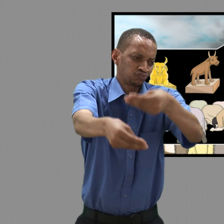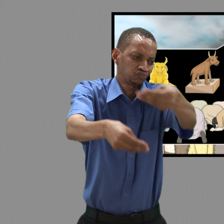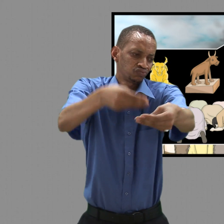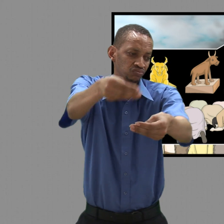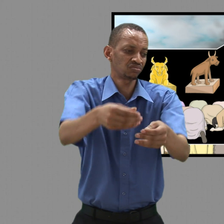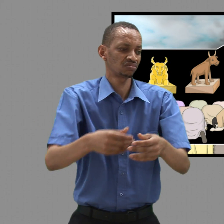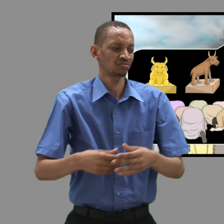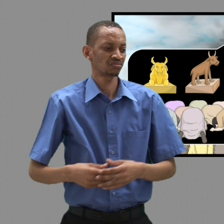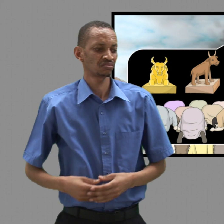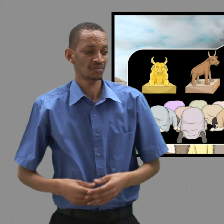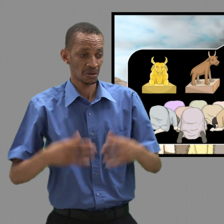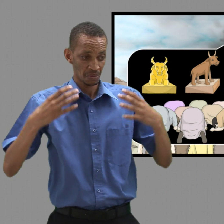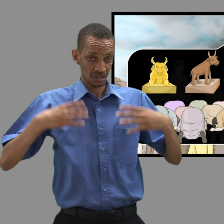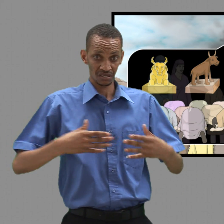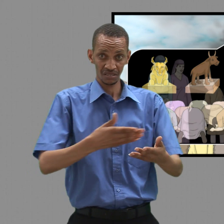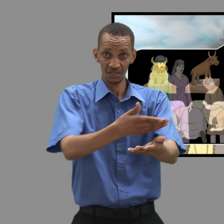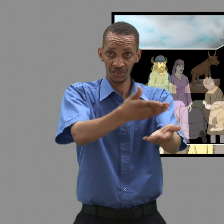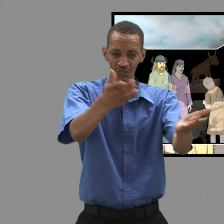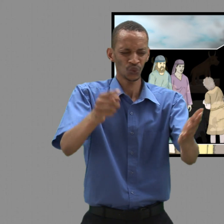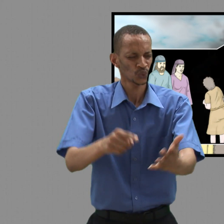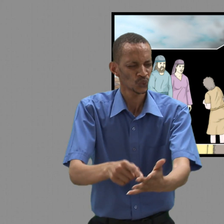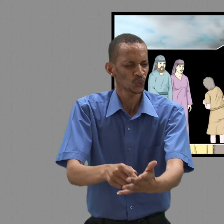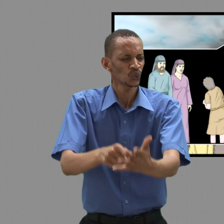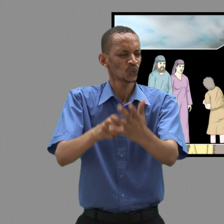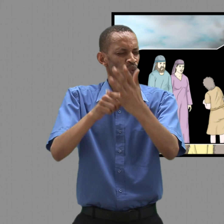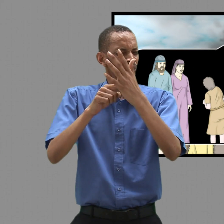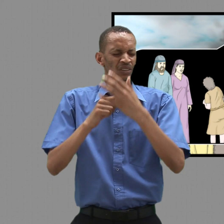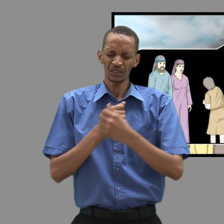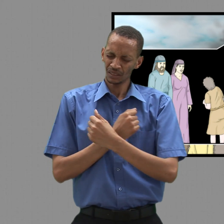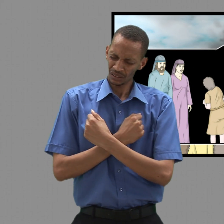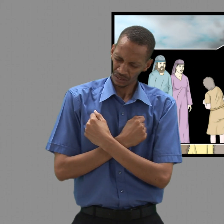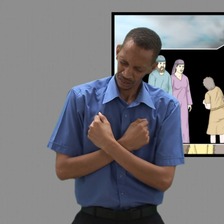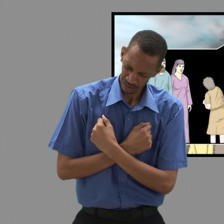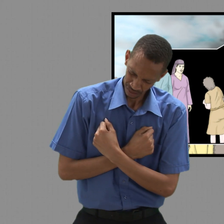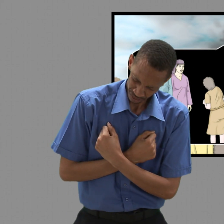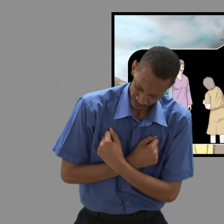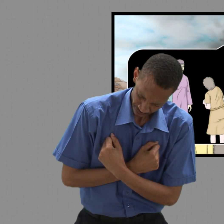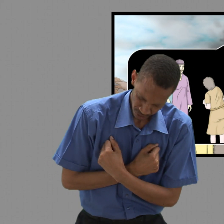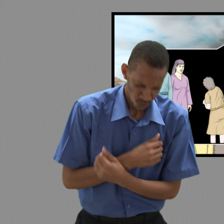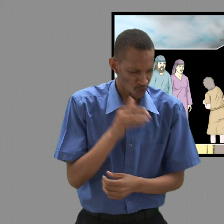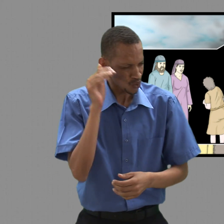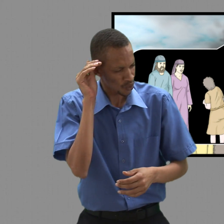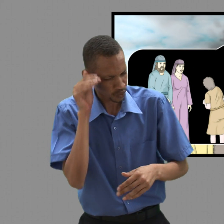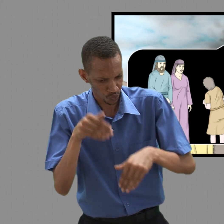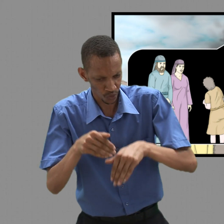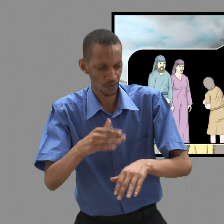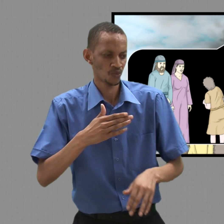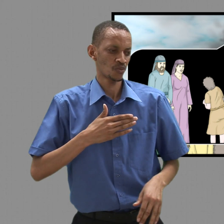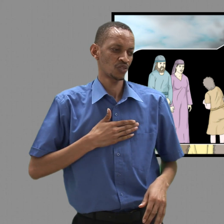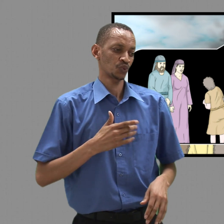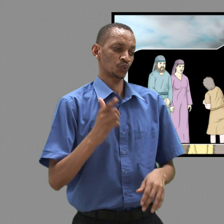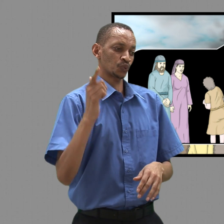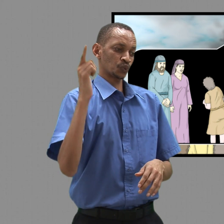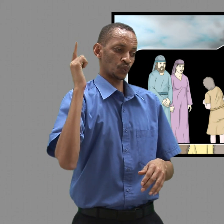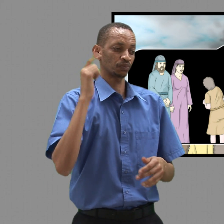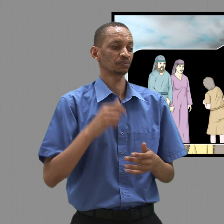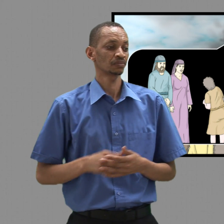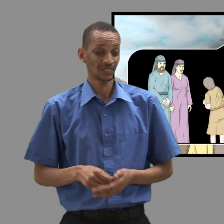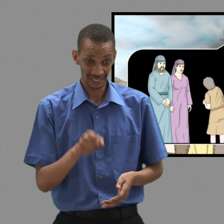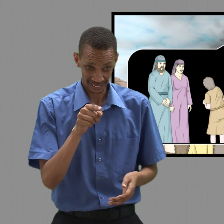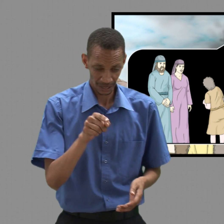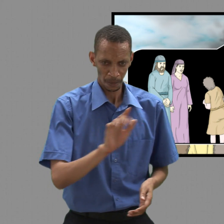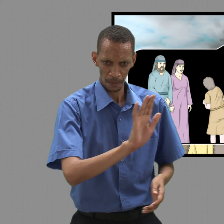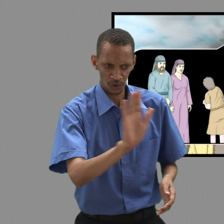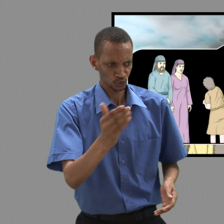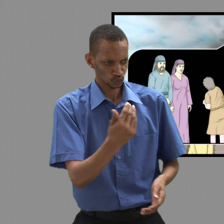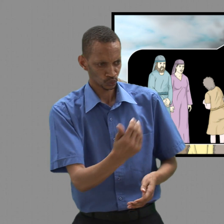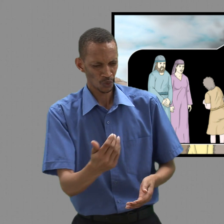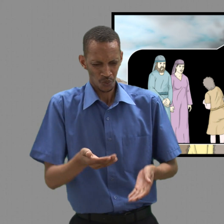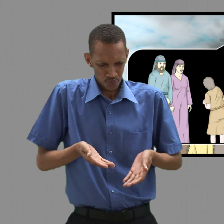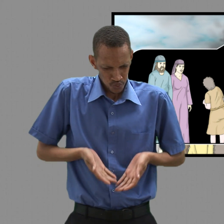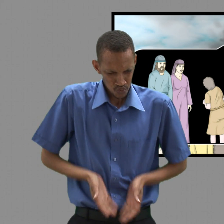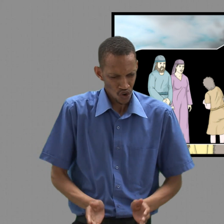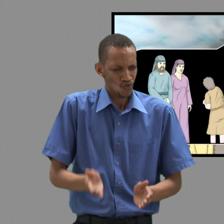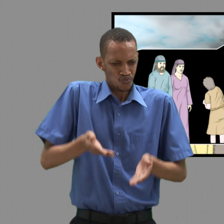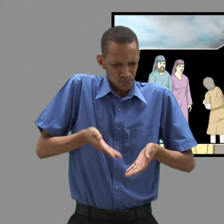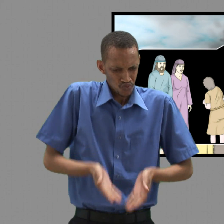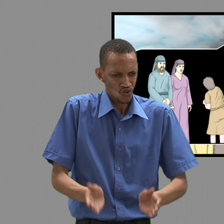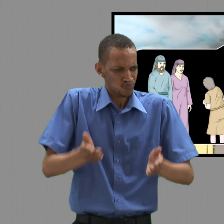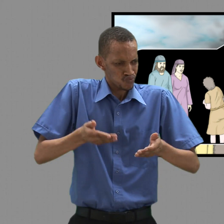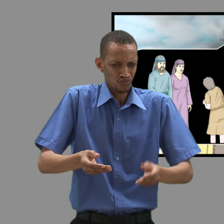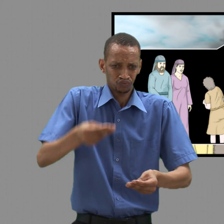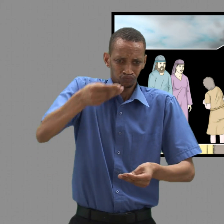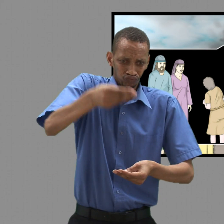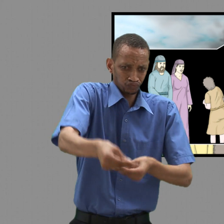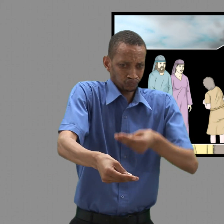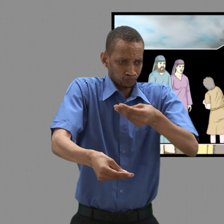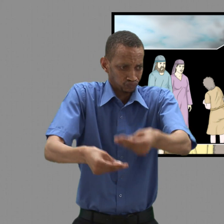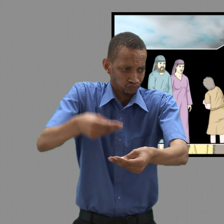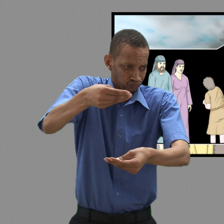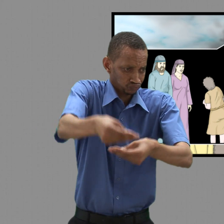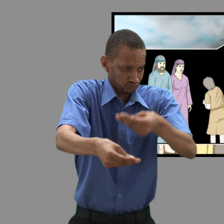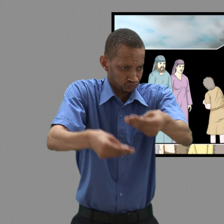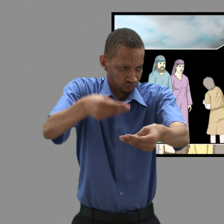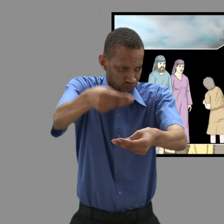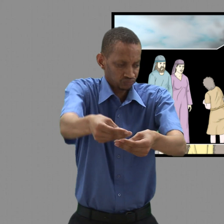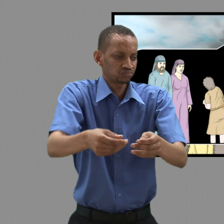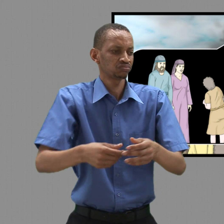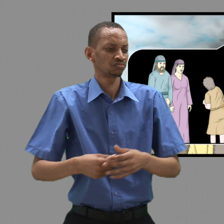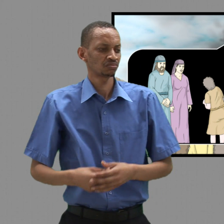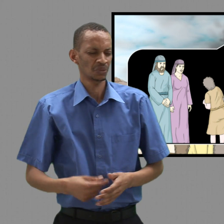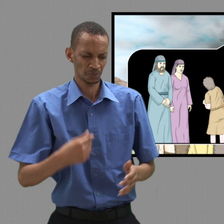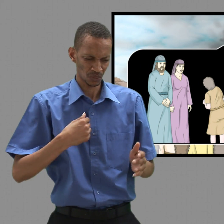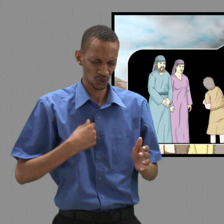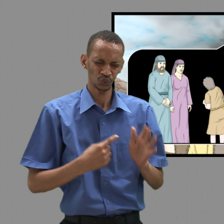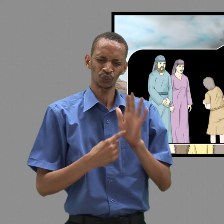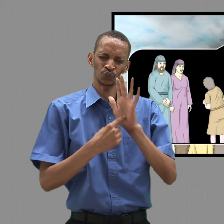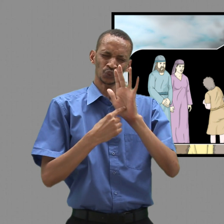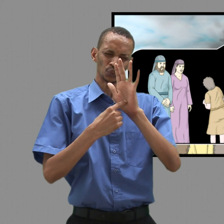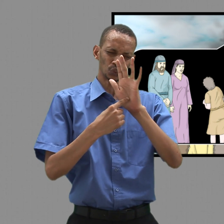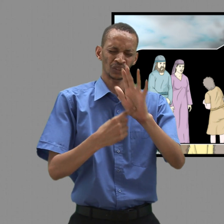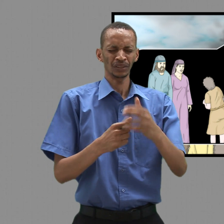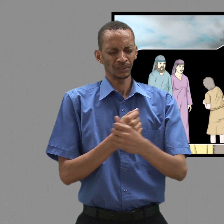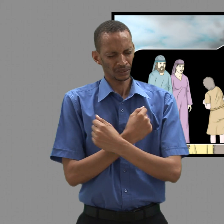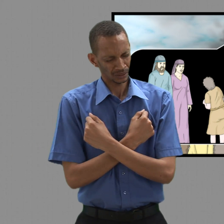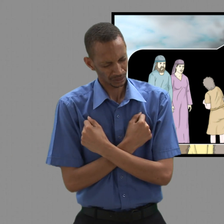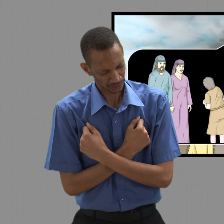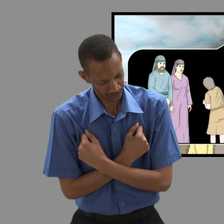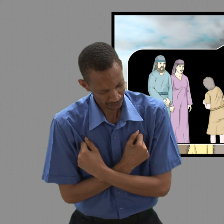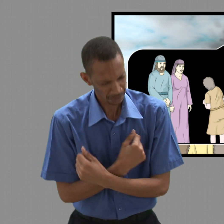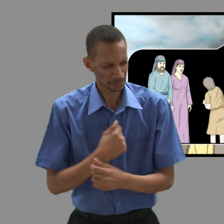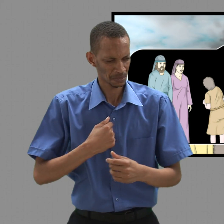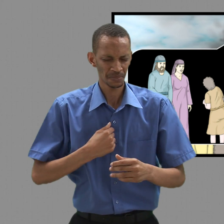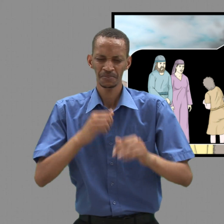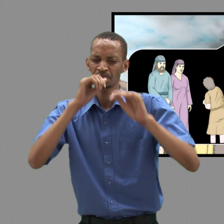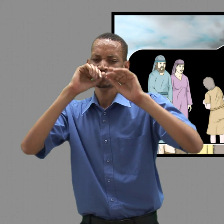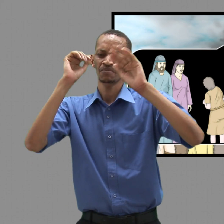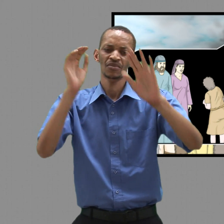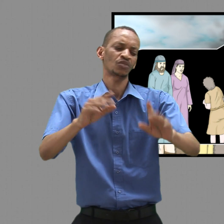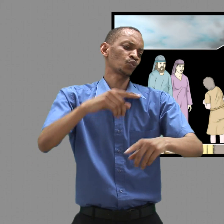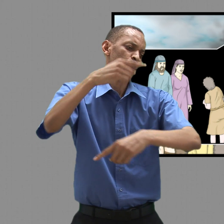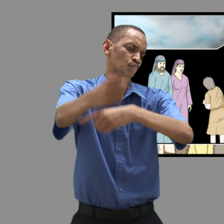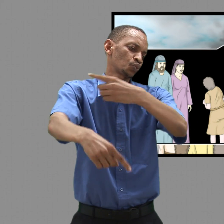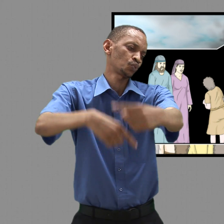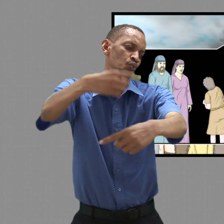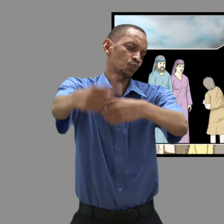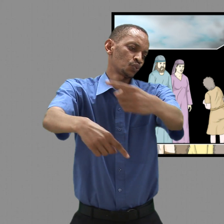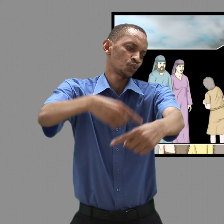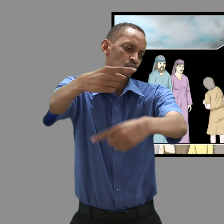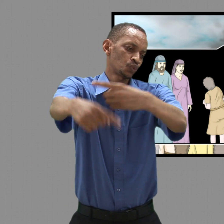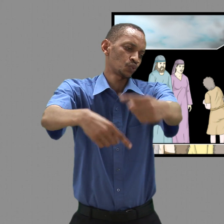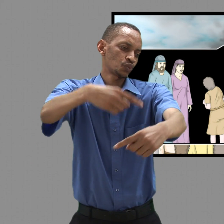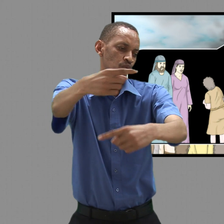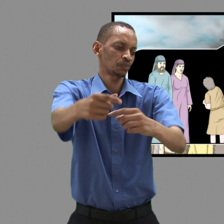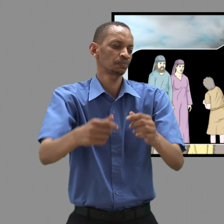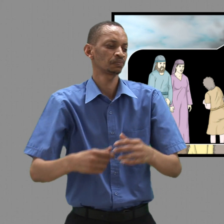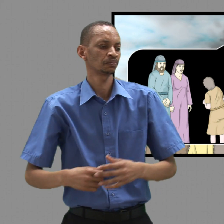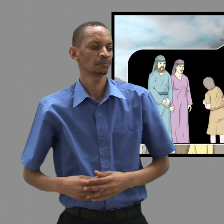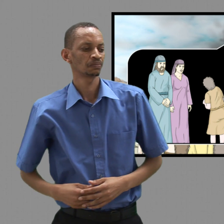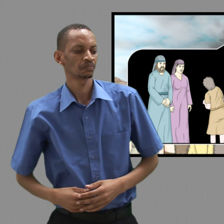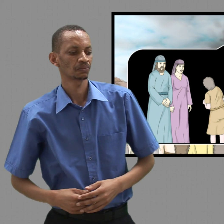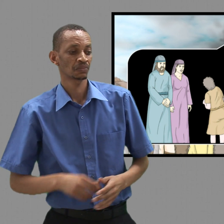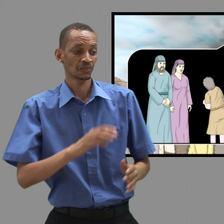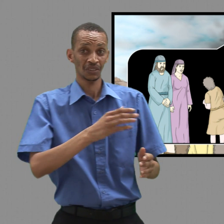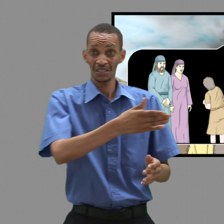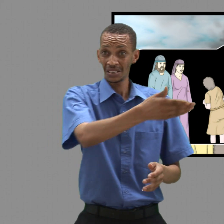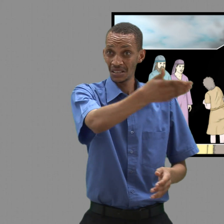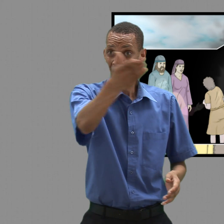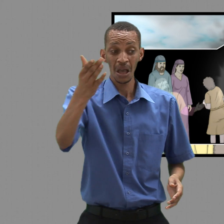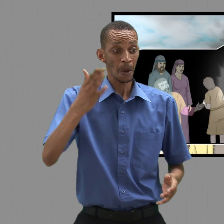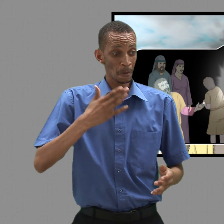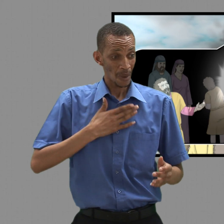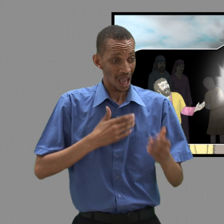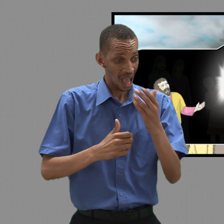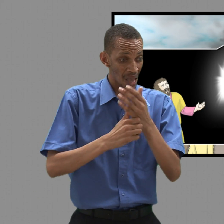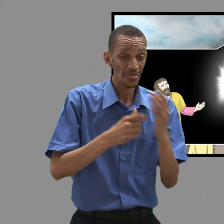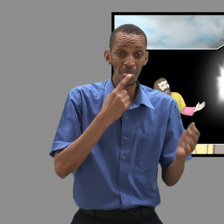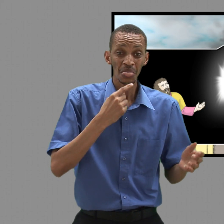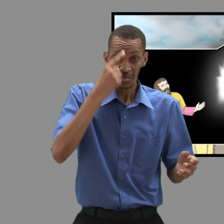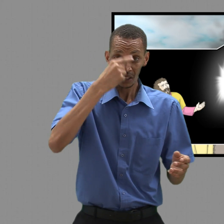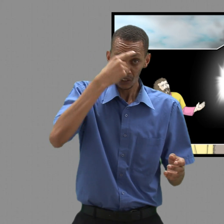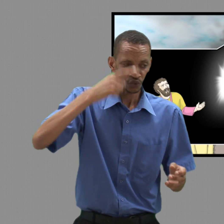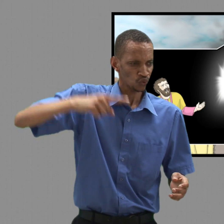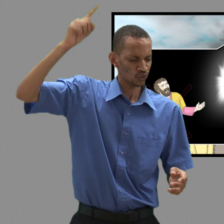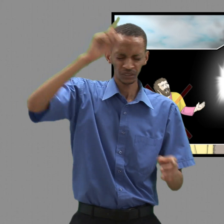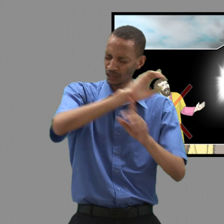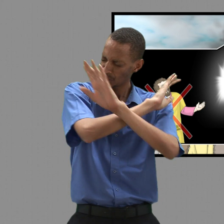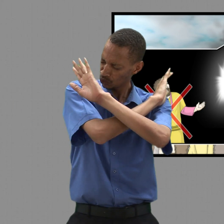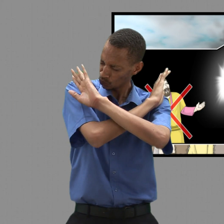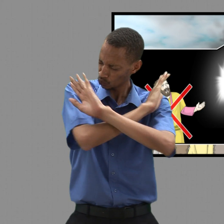for I, the LORD your God, am a jealous God, visiting the iniquity of the fathers on their children to the third and fourth generations of those who hate Me, but showing loving devotion to a thousand generations of those who love Me and keep My commandments.